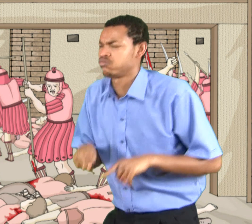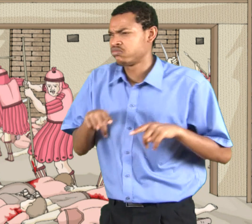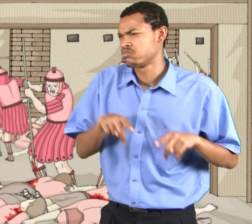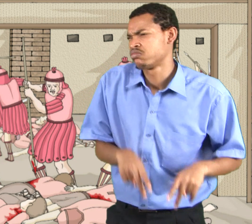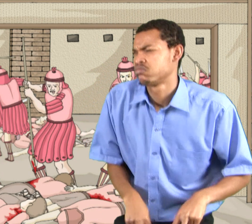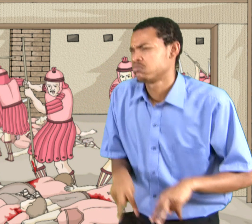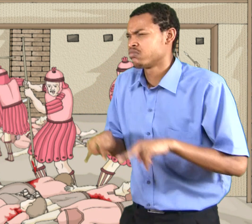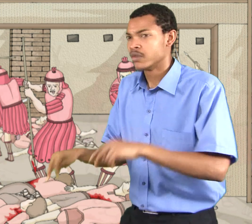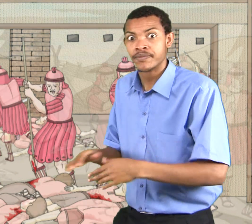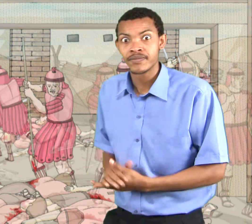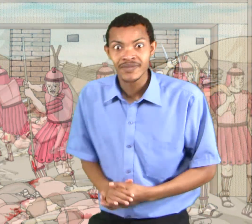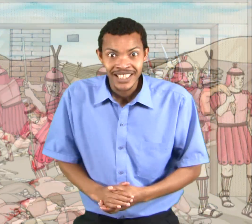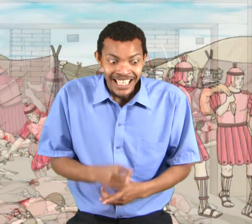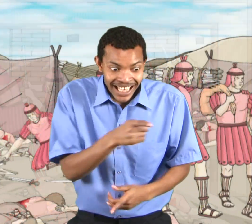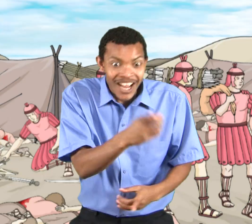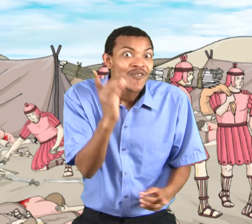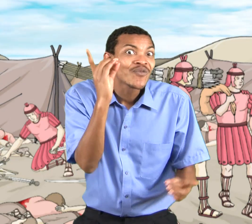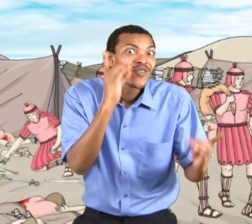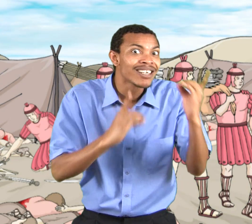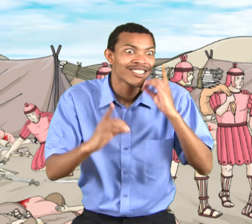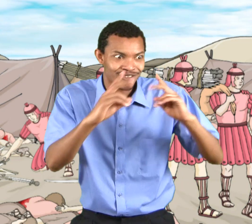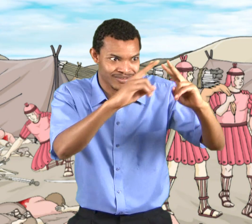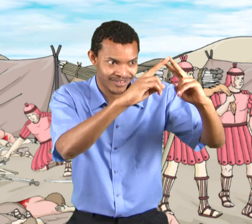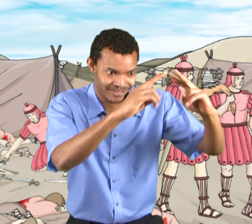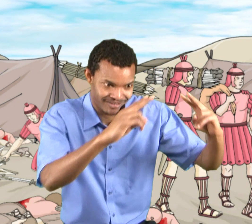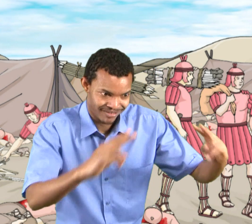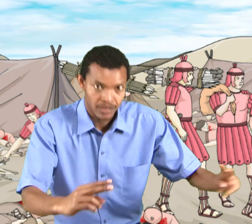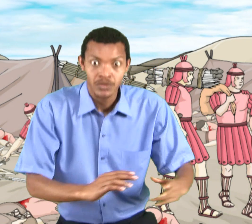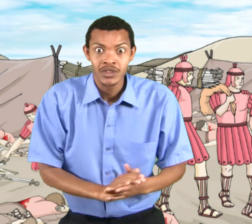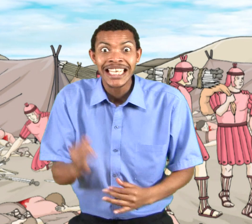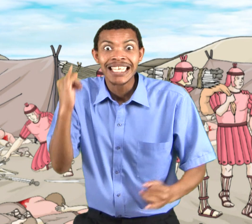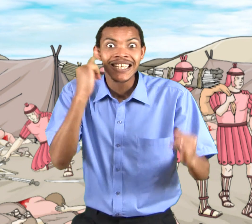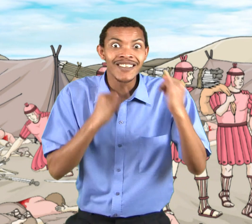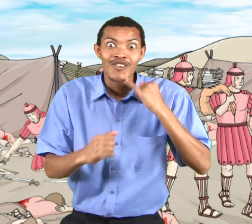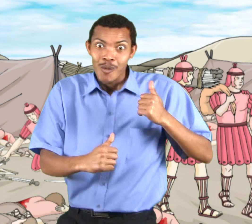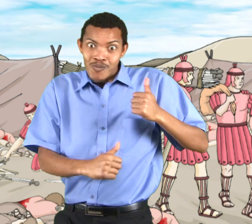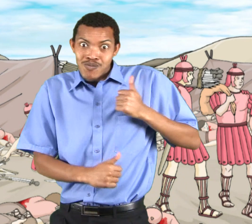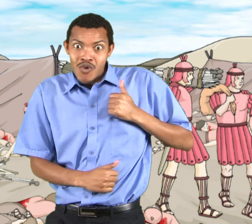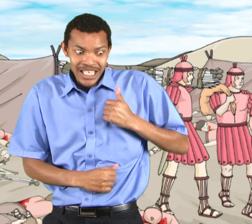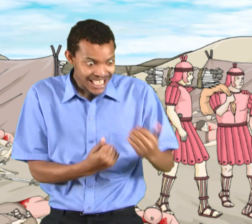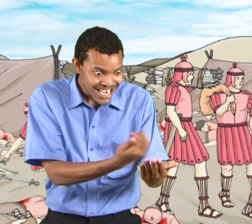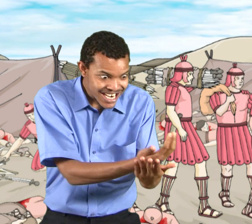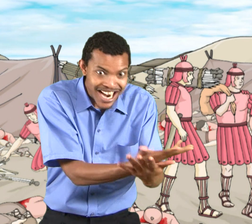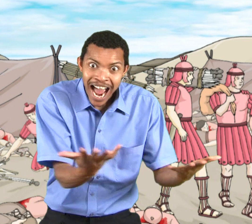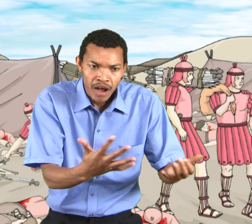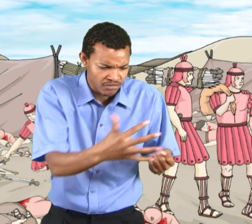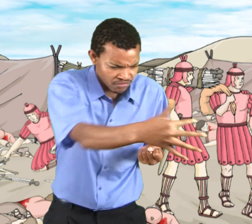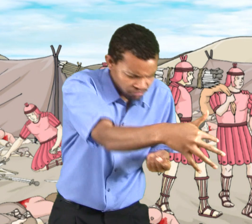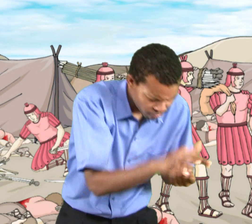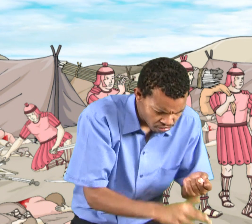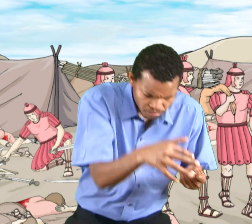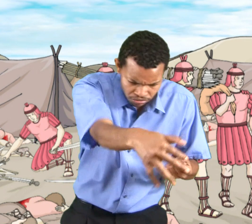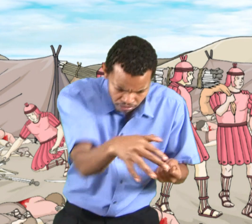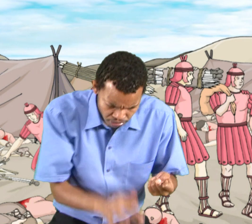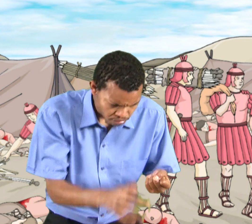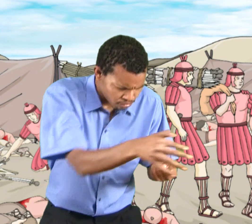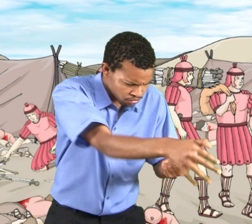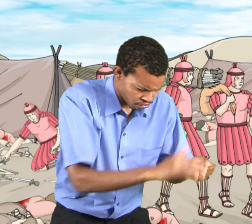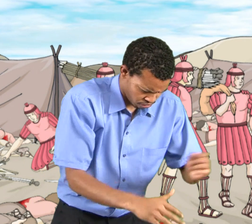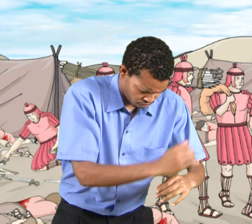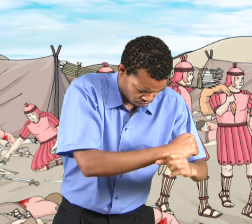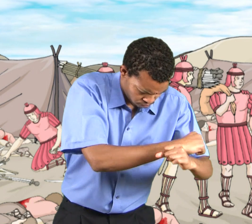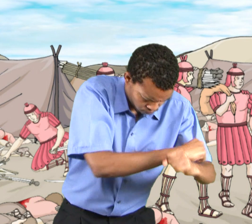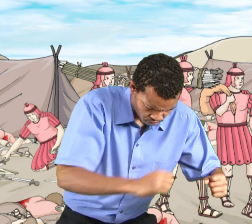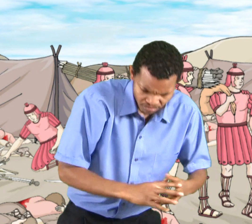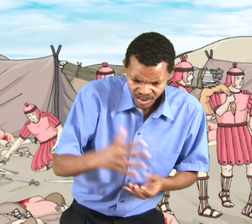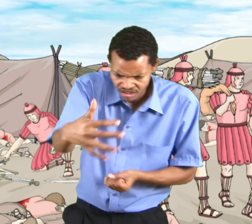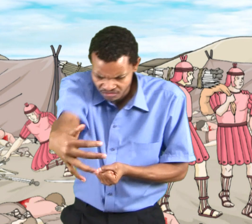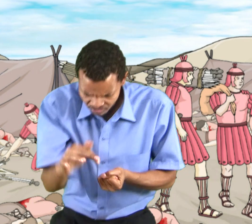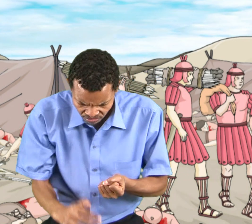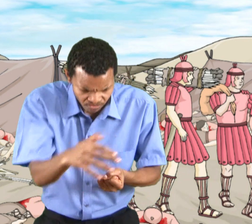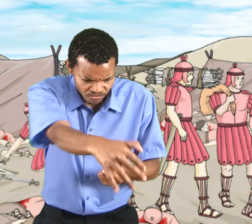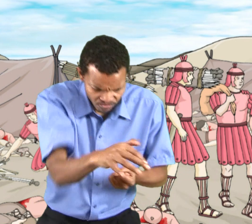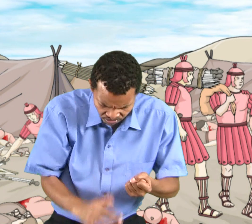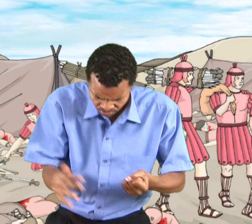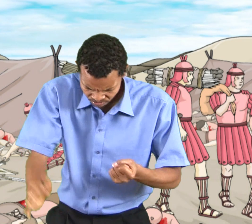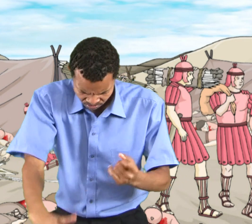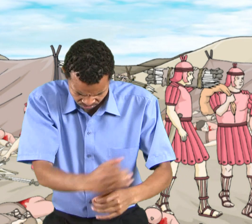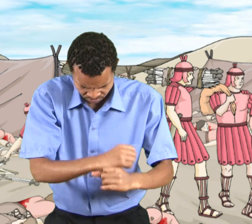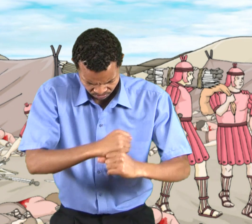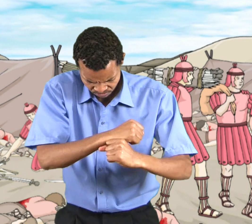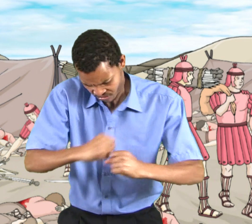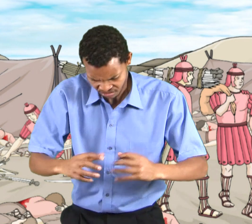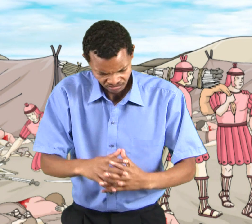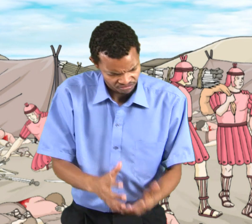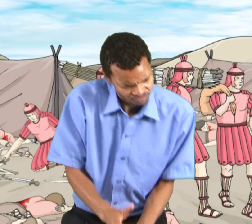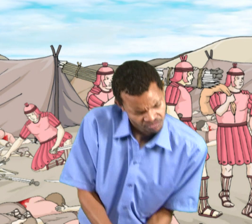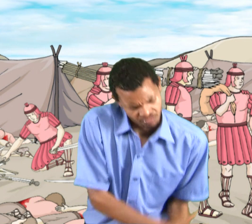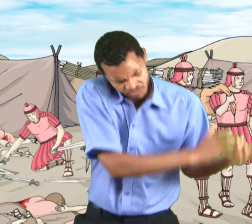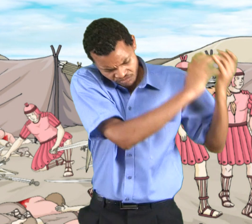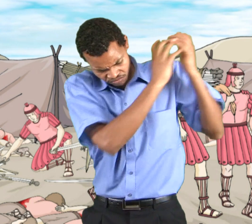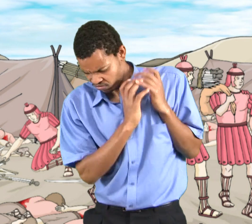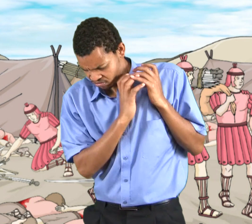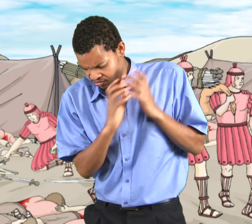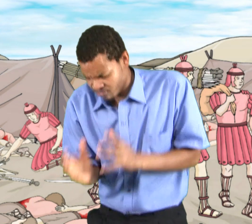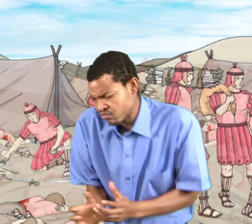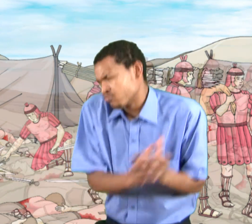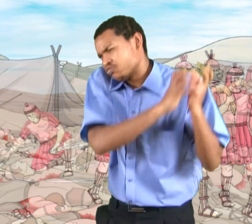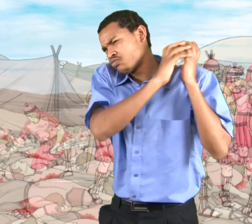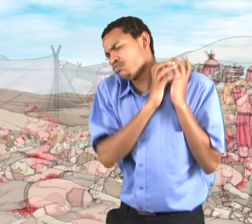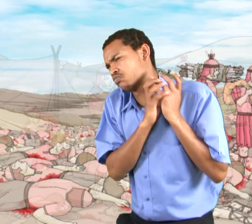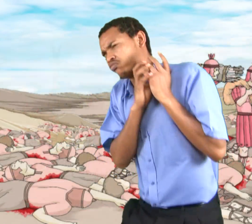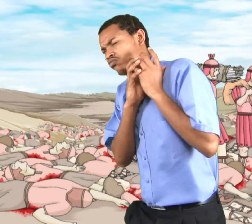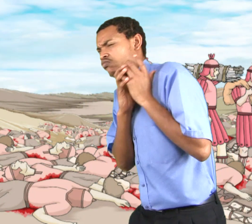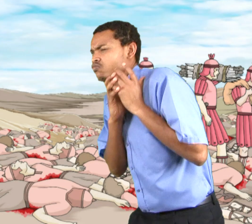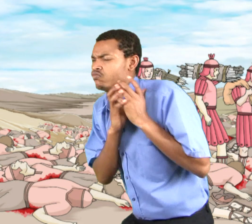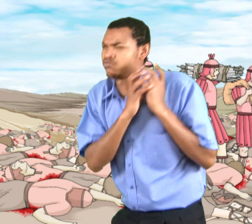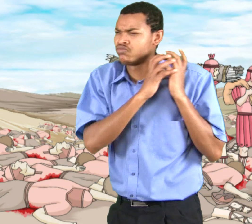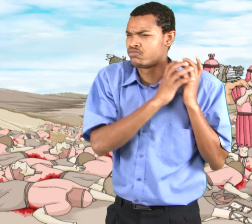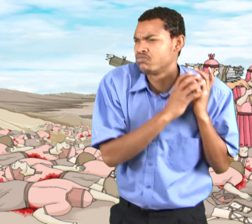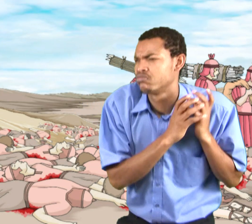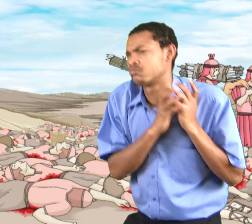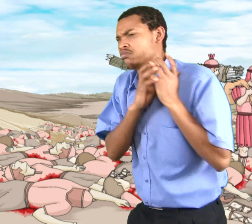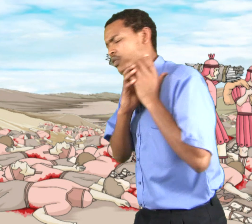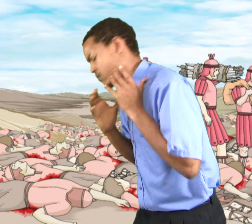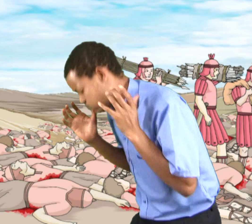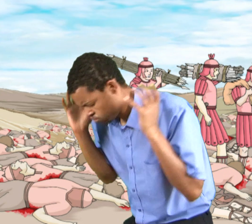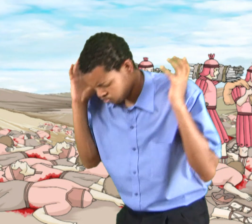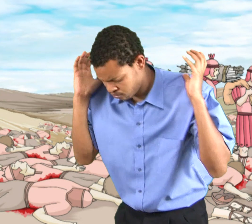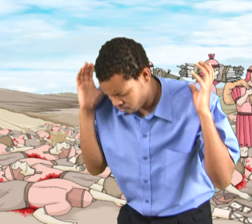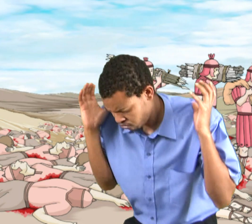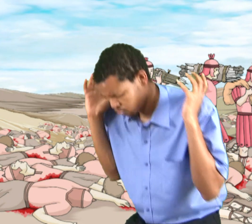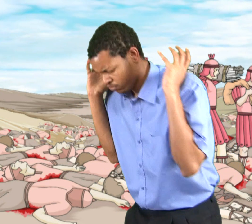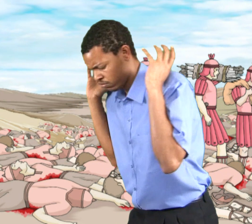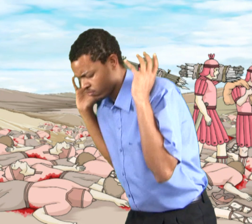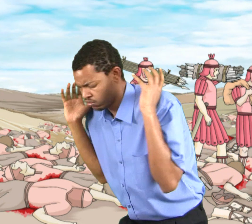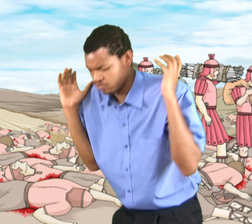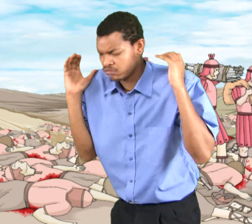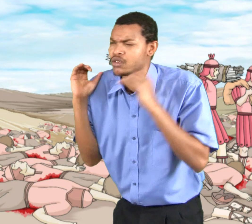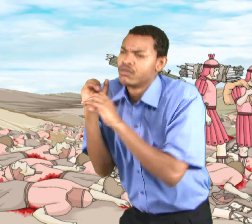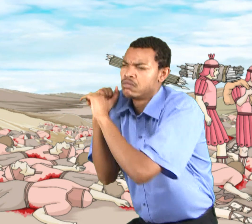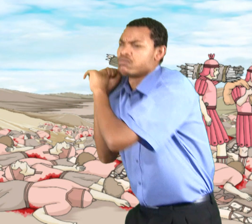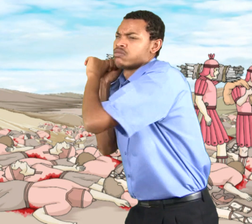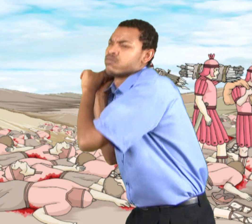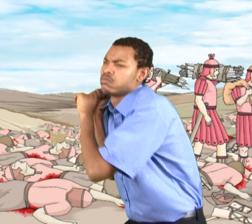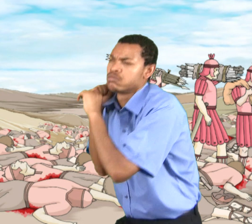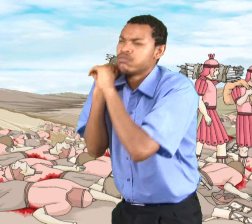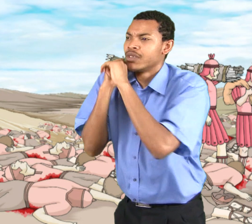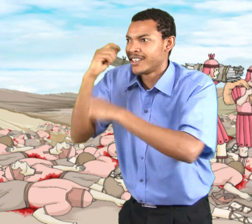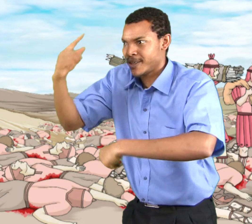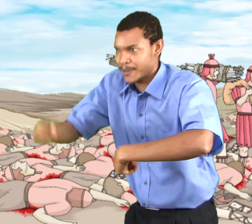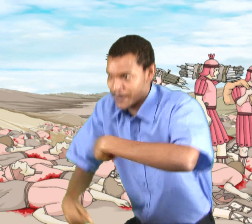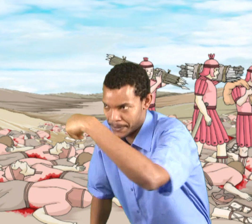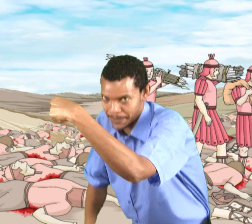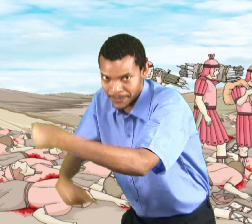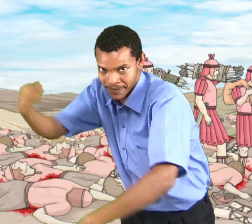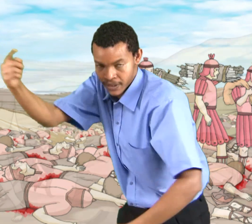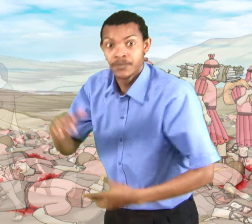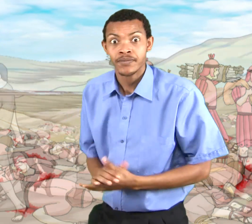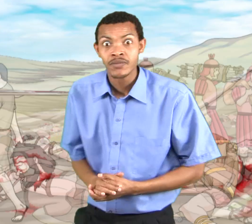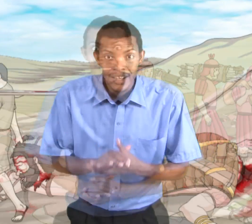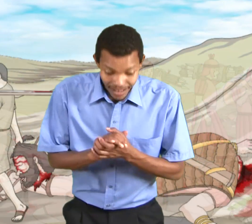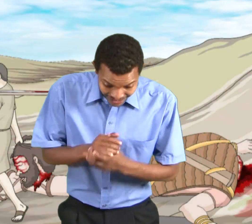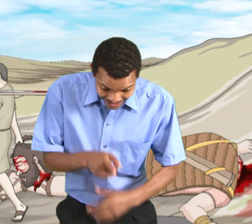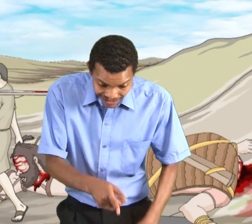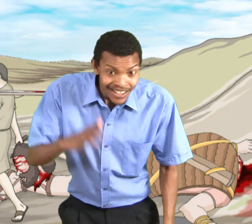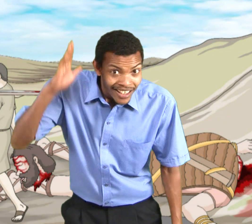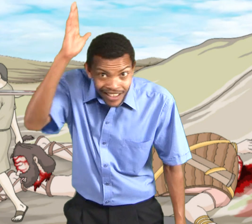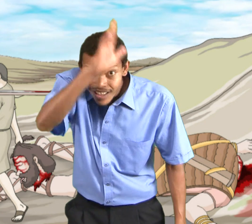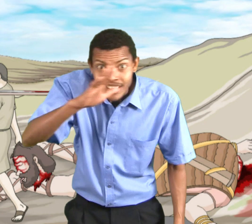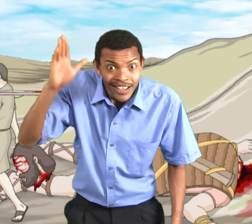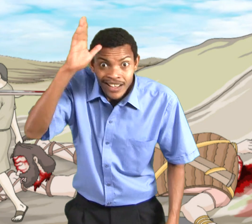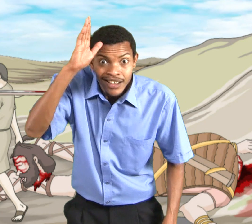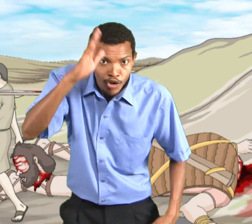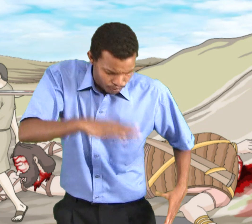When the Israelites returned from their pursuit of the Philistines, they plundered their camps.